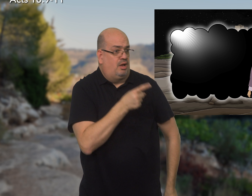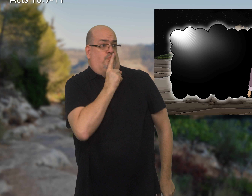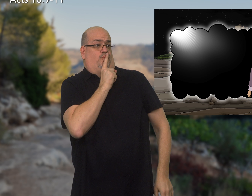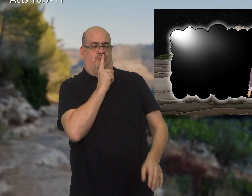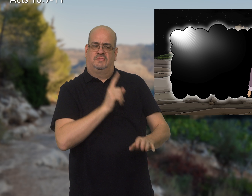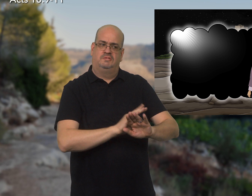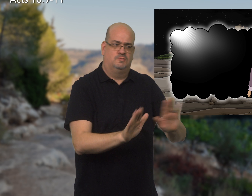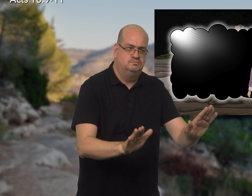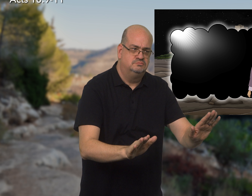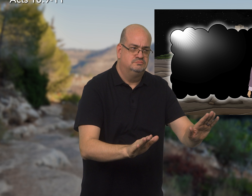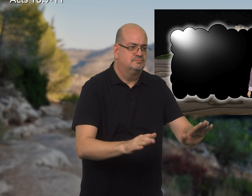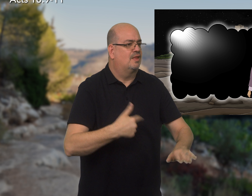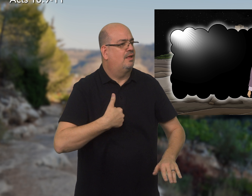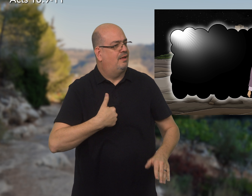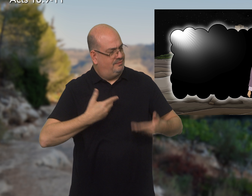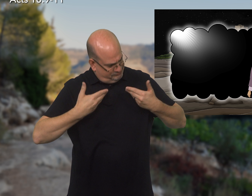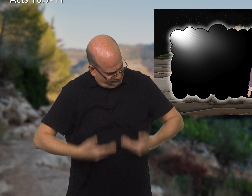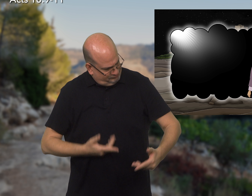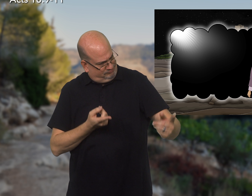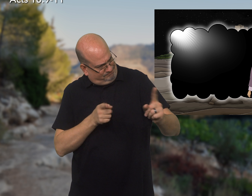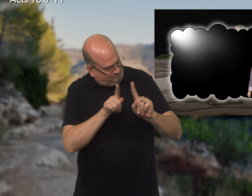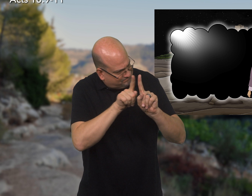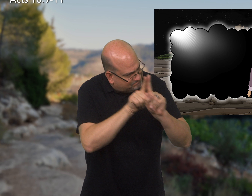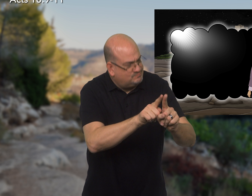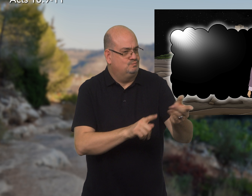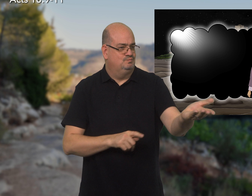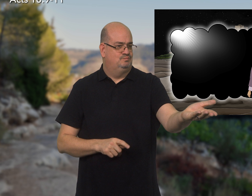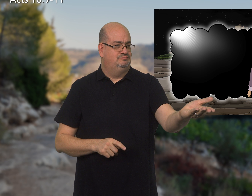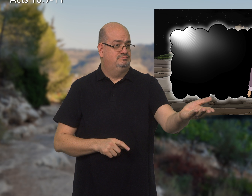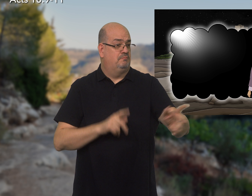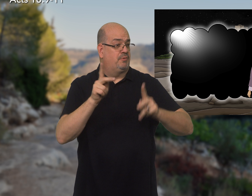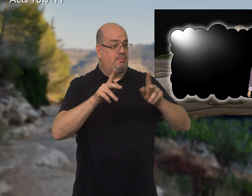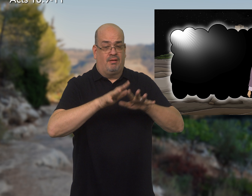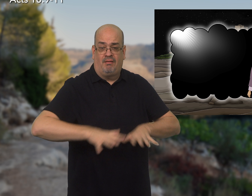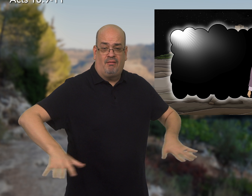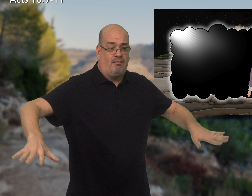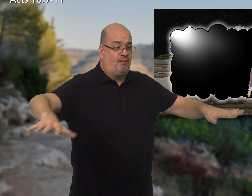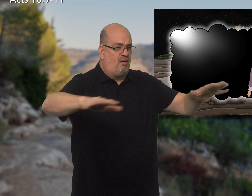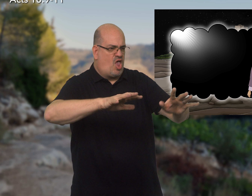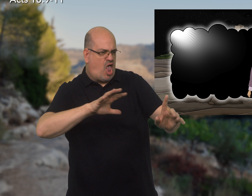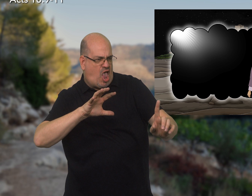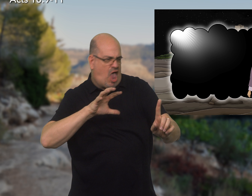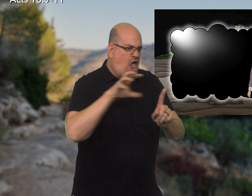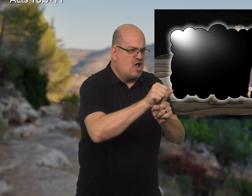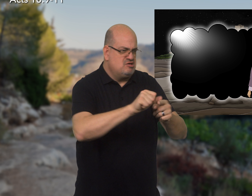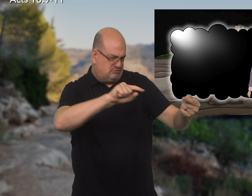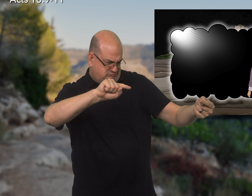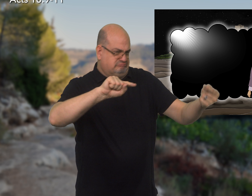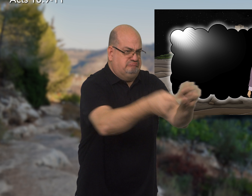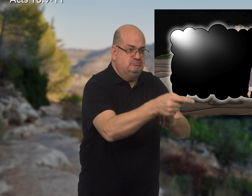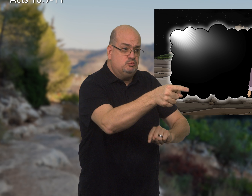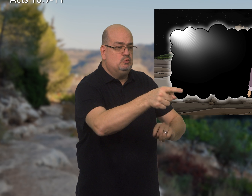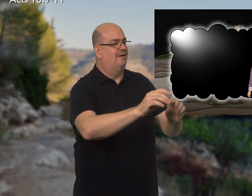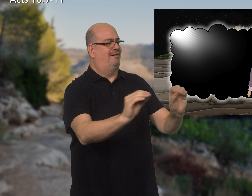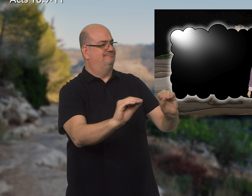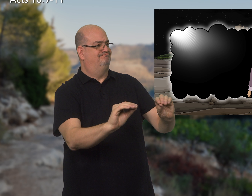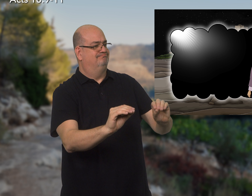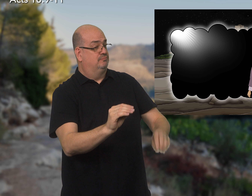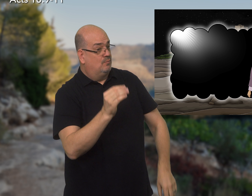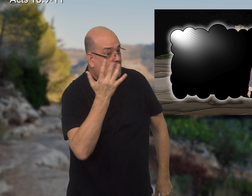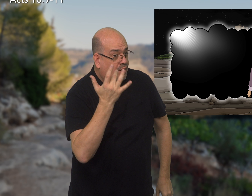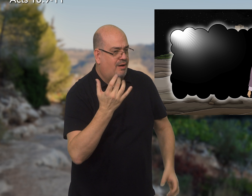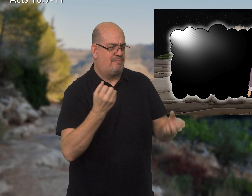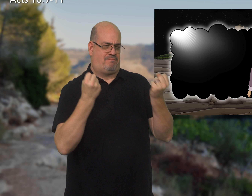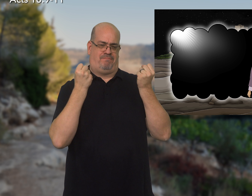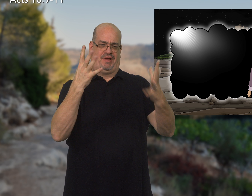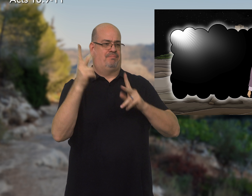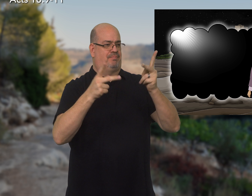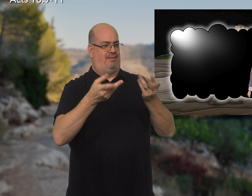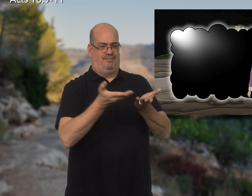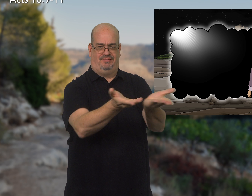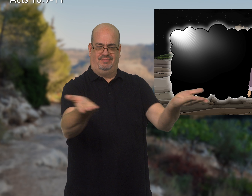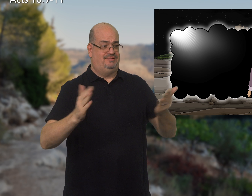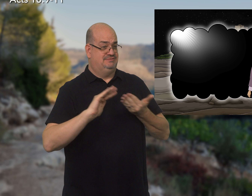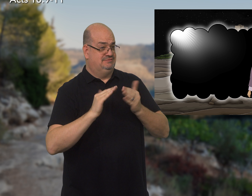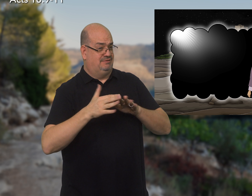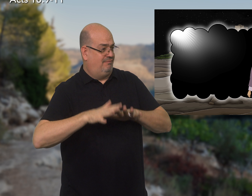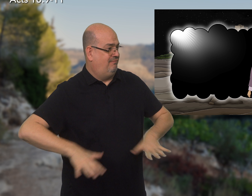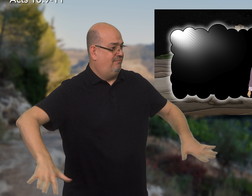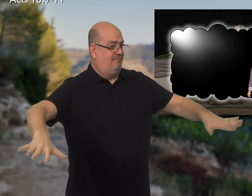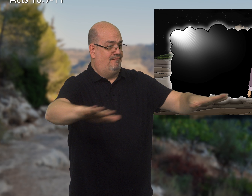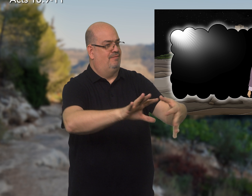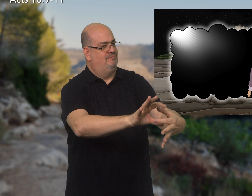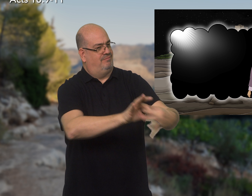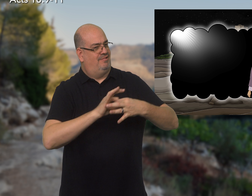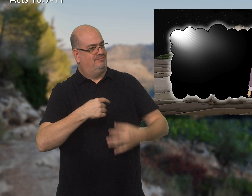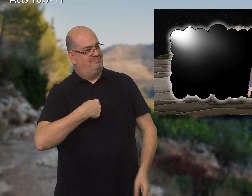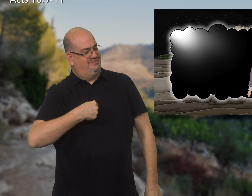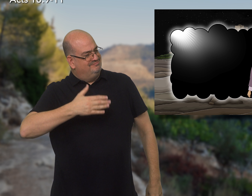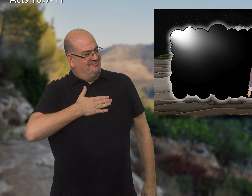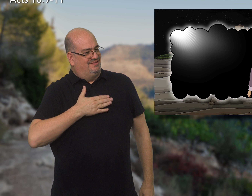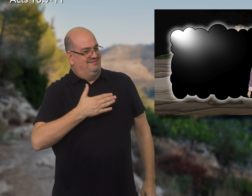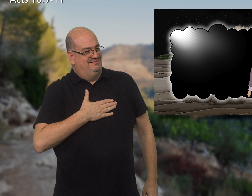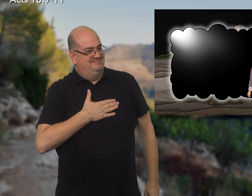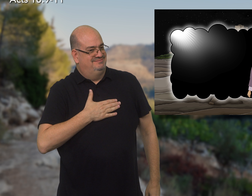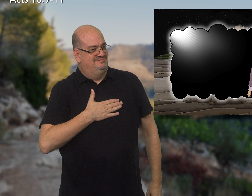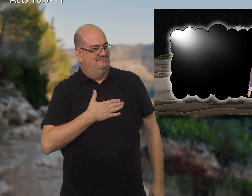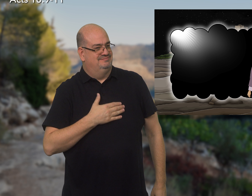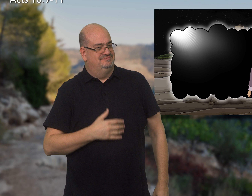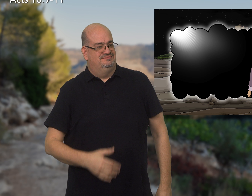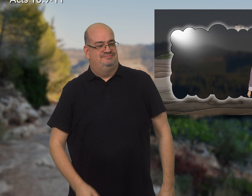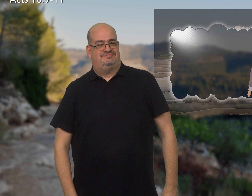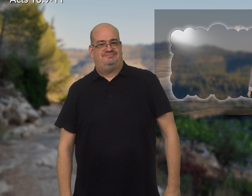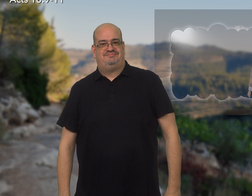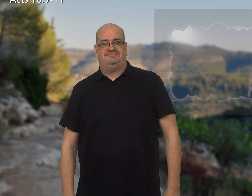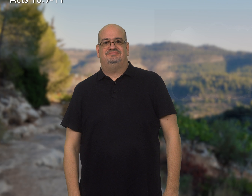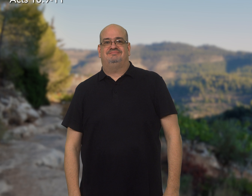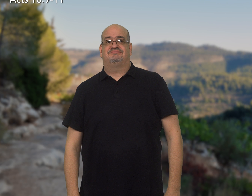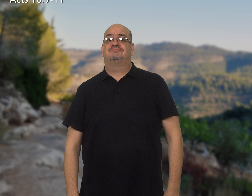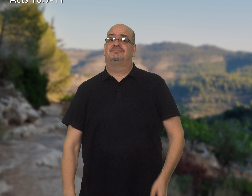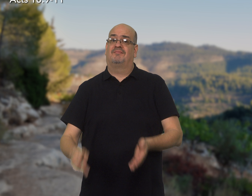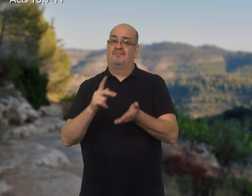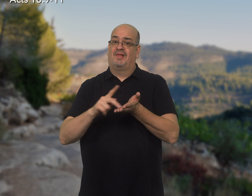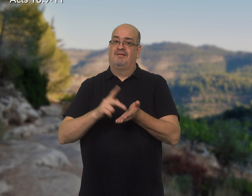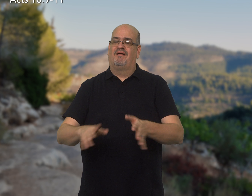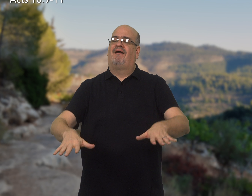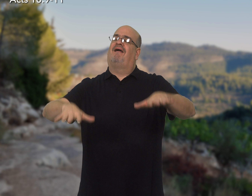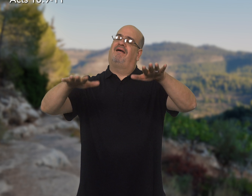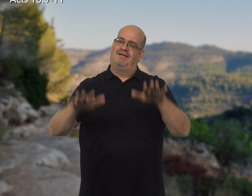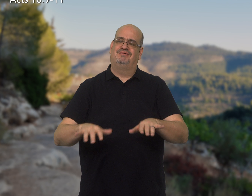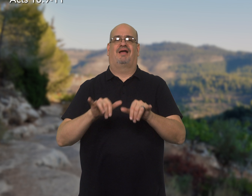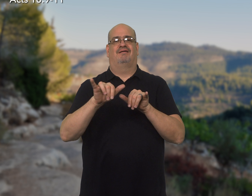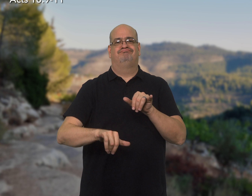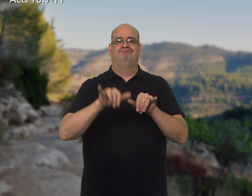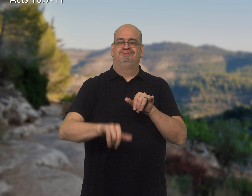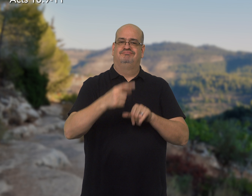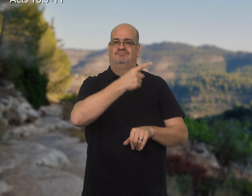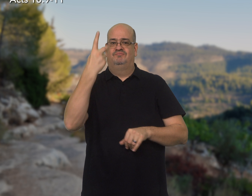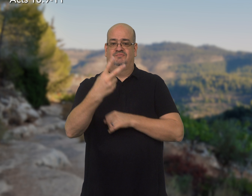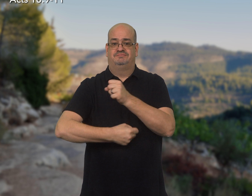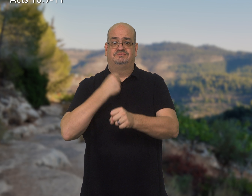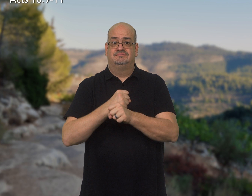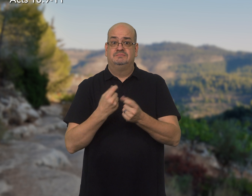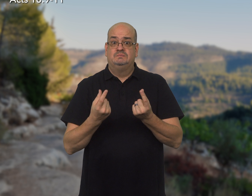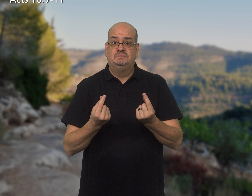For I am with you and no one will lay a hand on you, because I have many people in this city.”